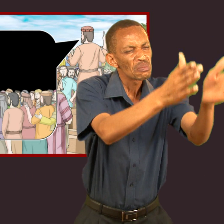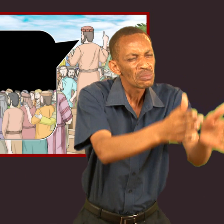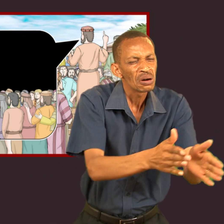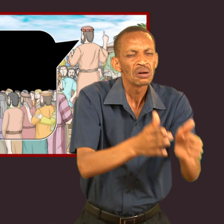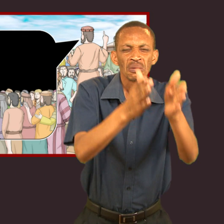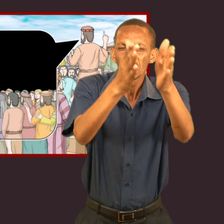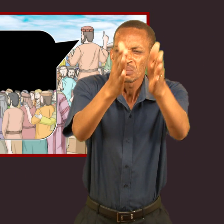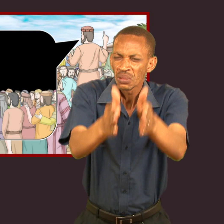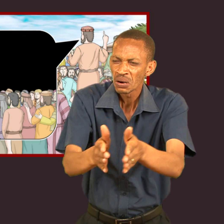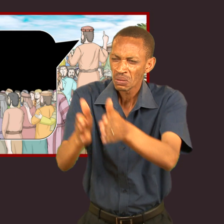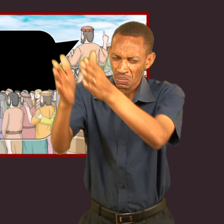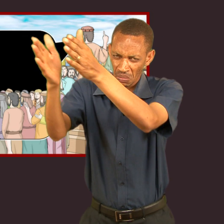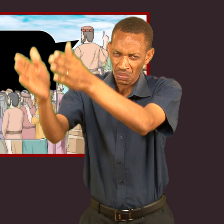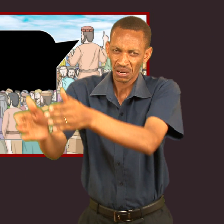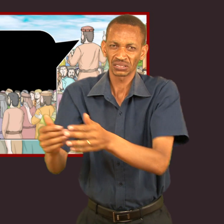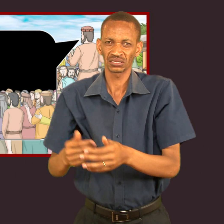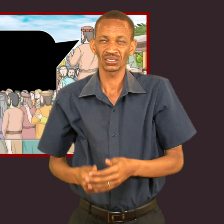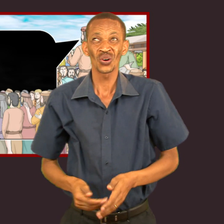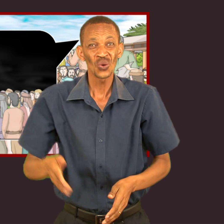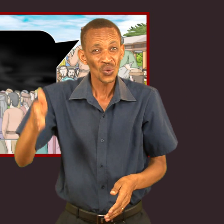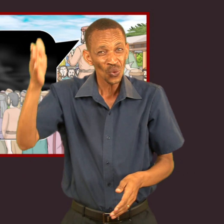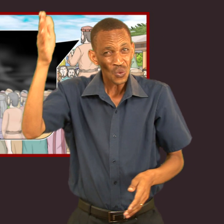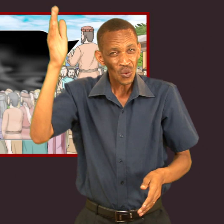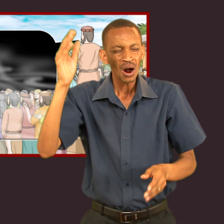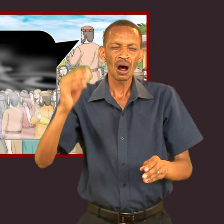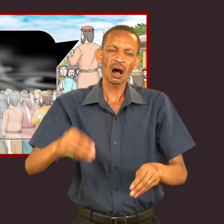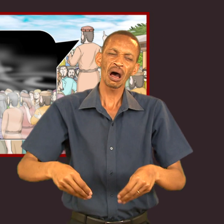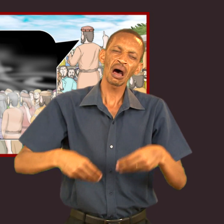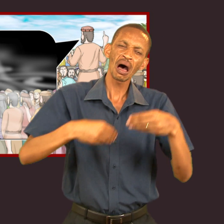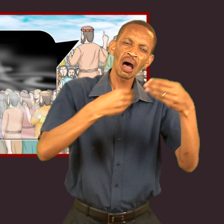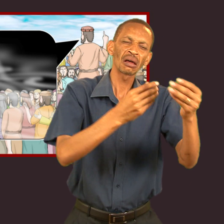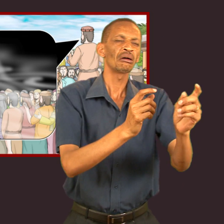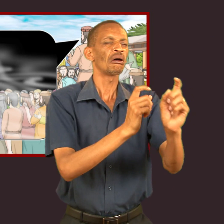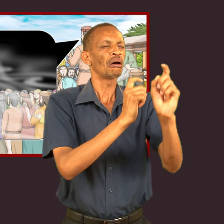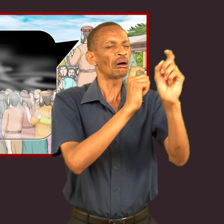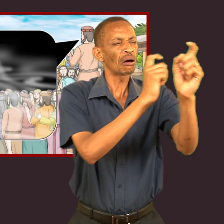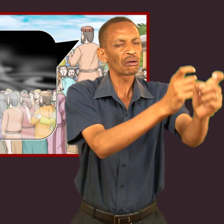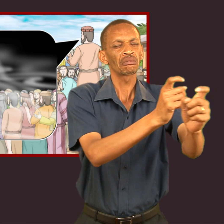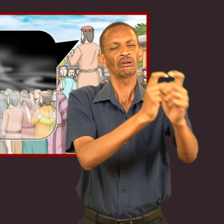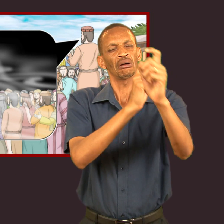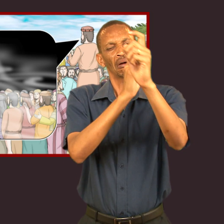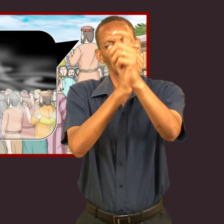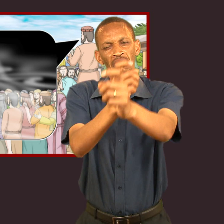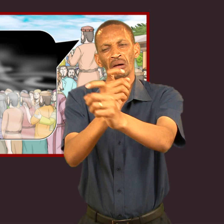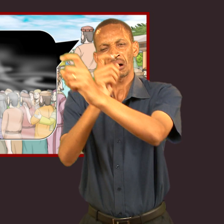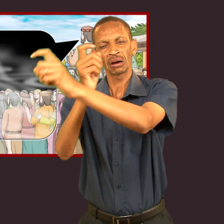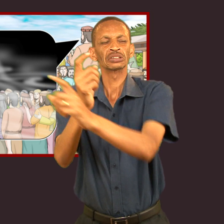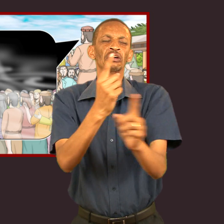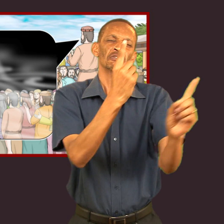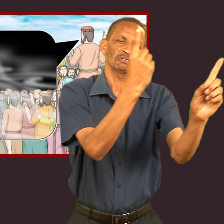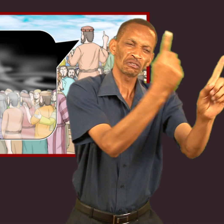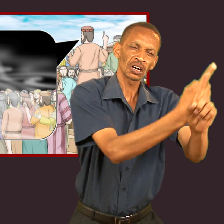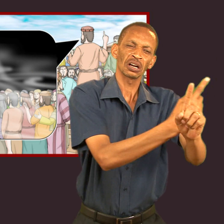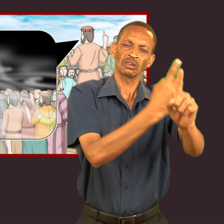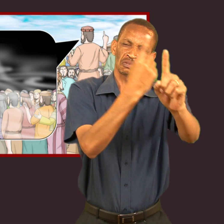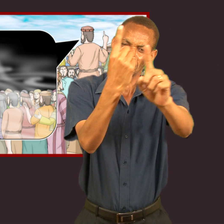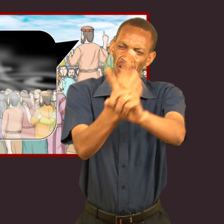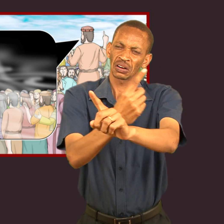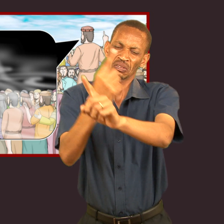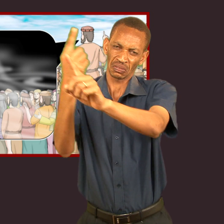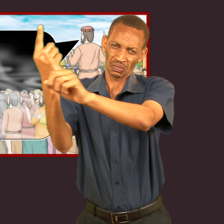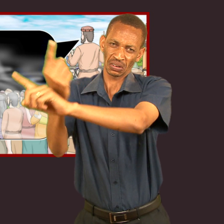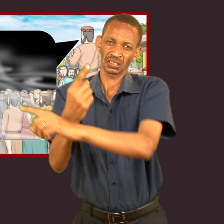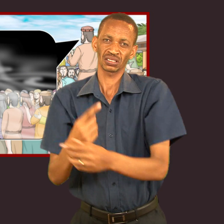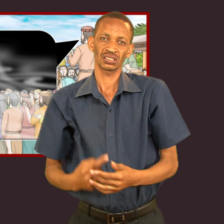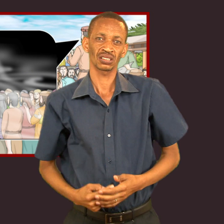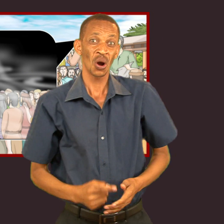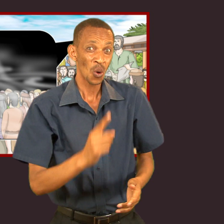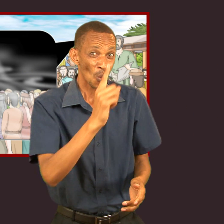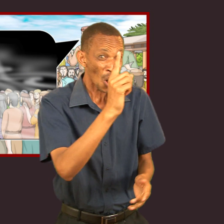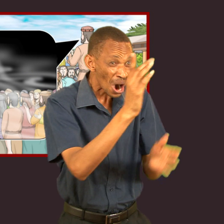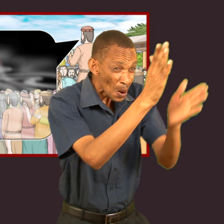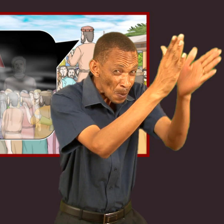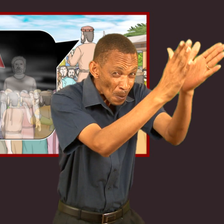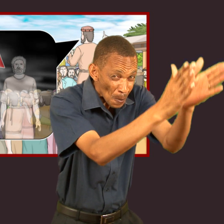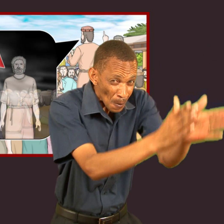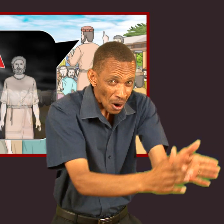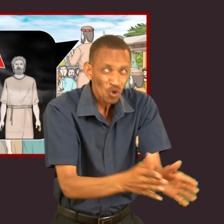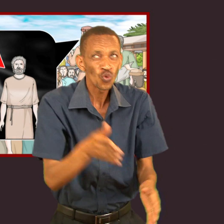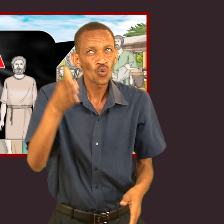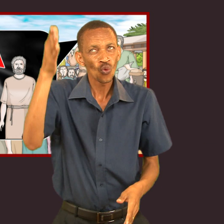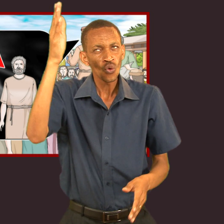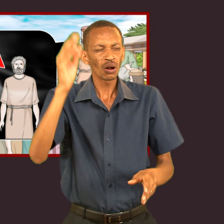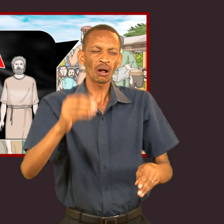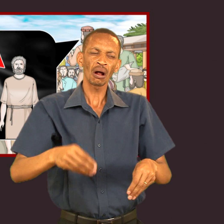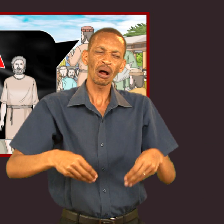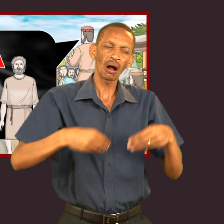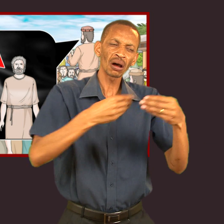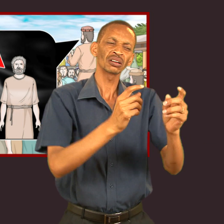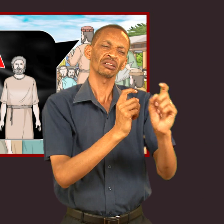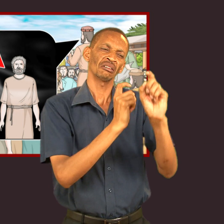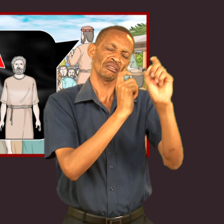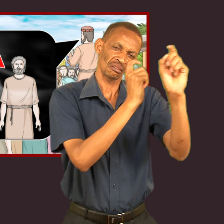But each man has his own gift from God;